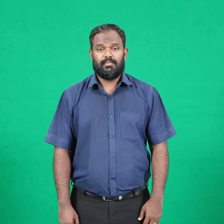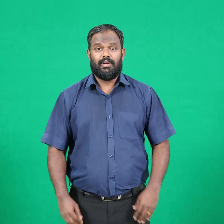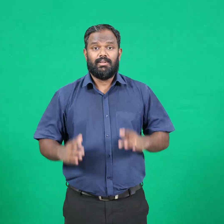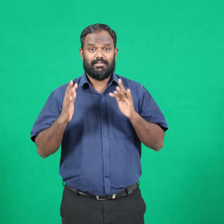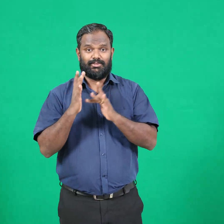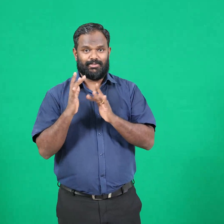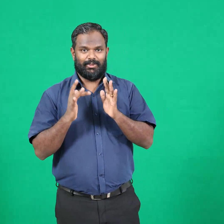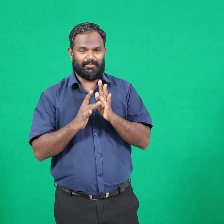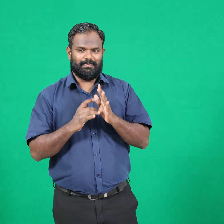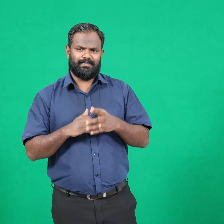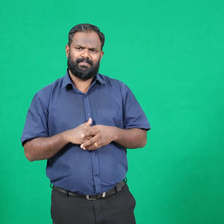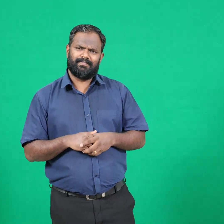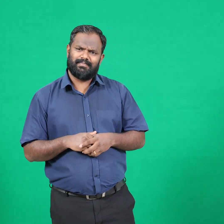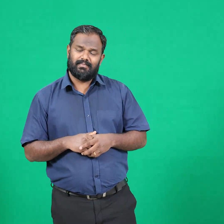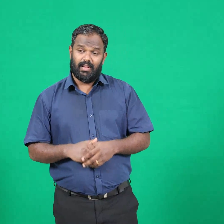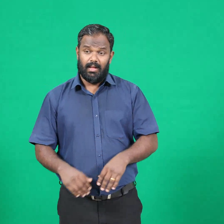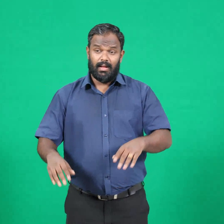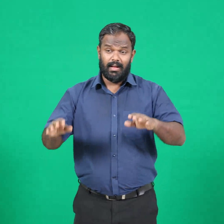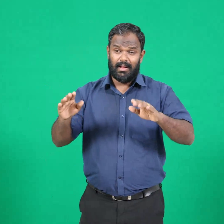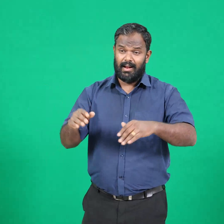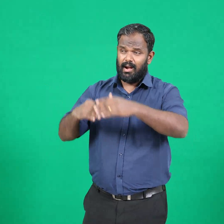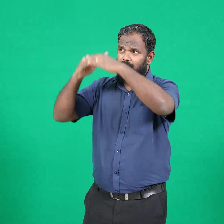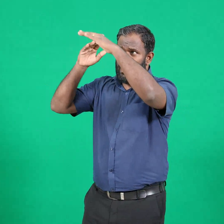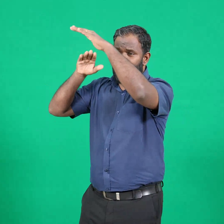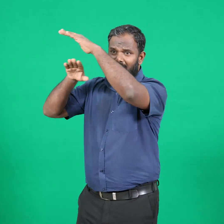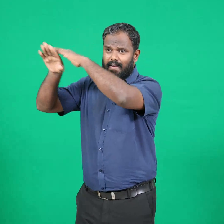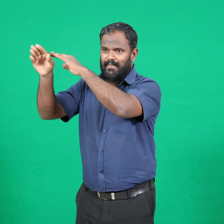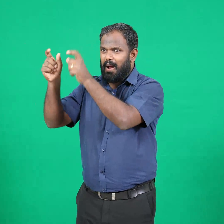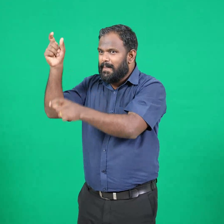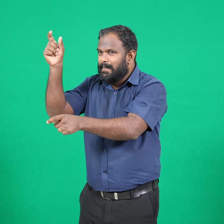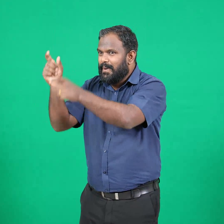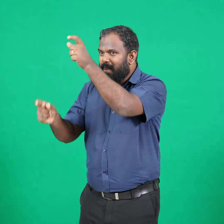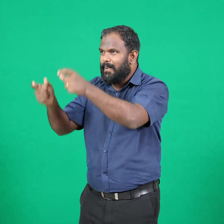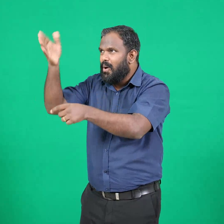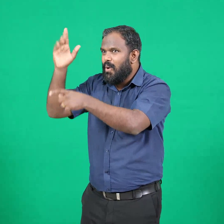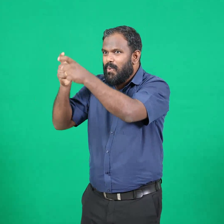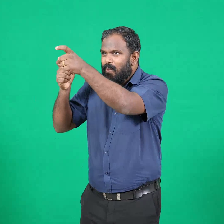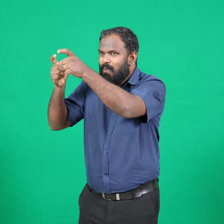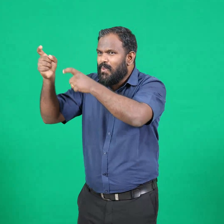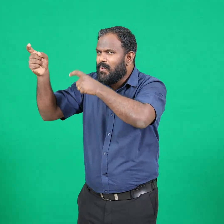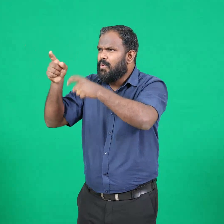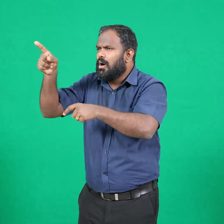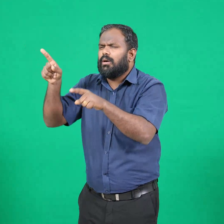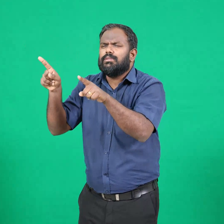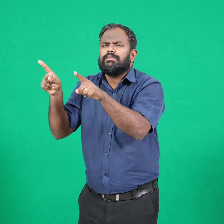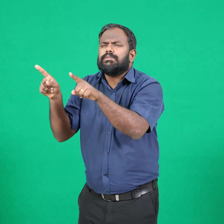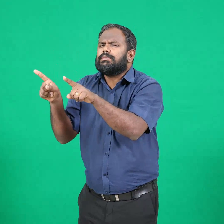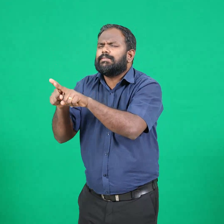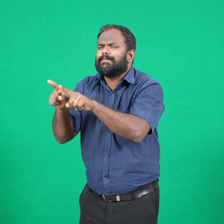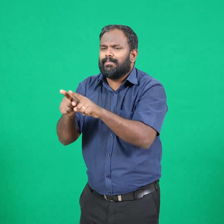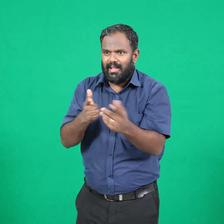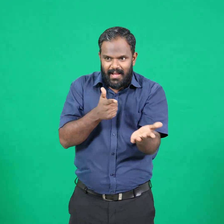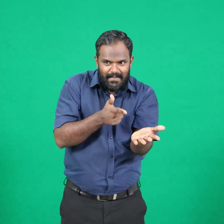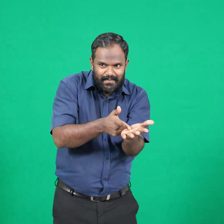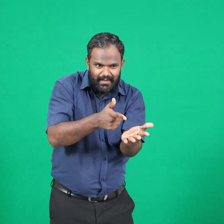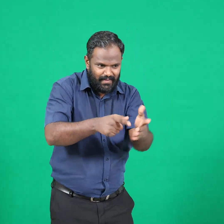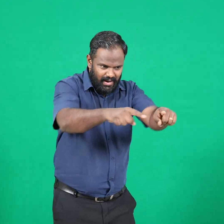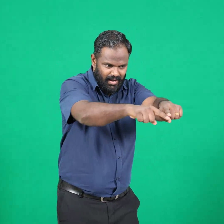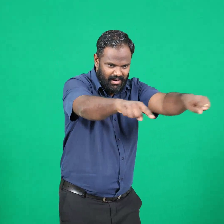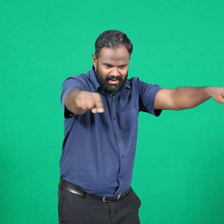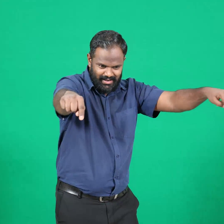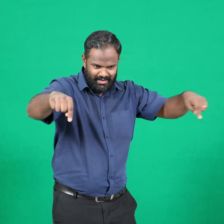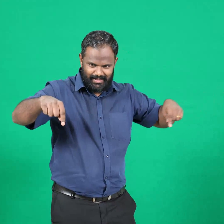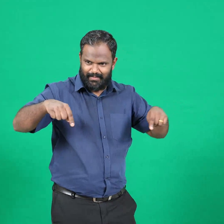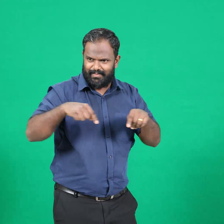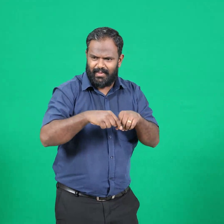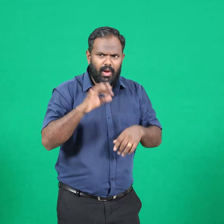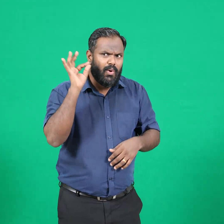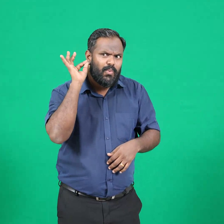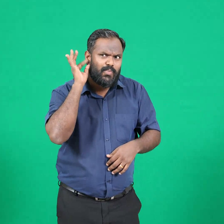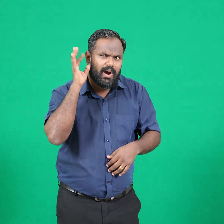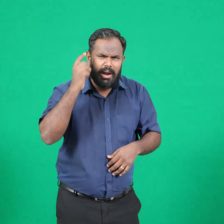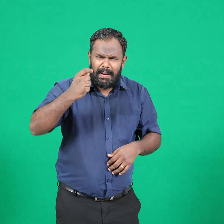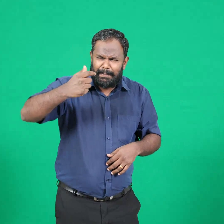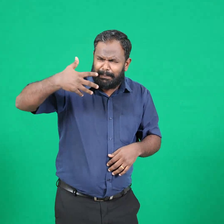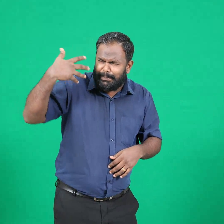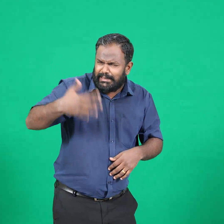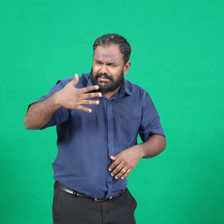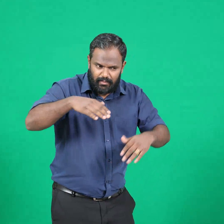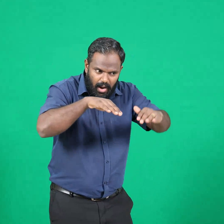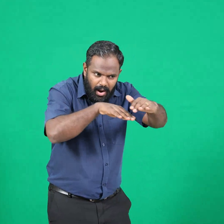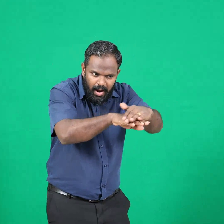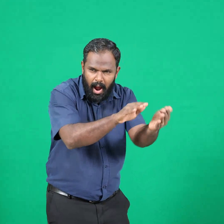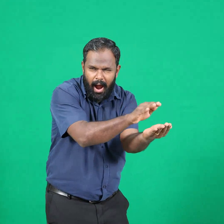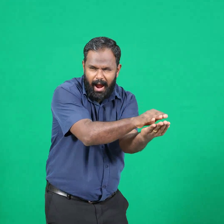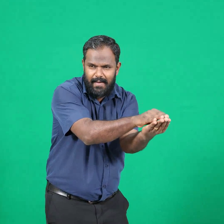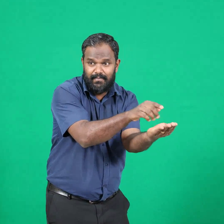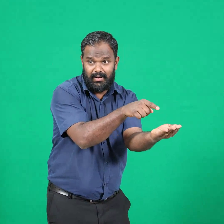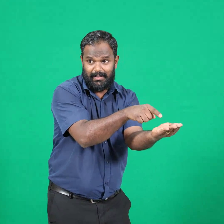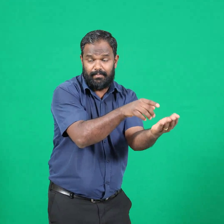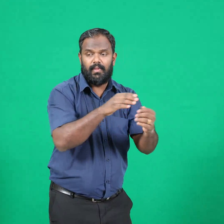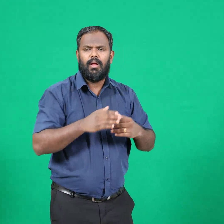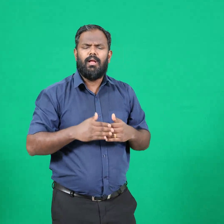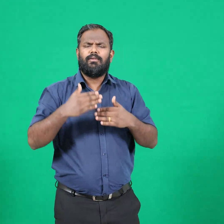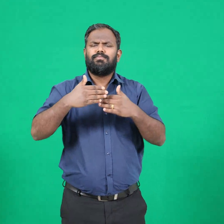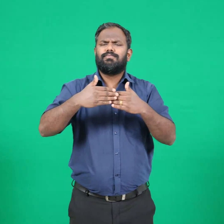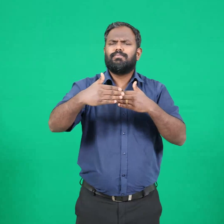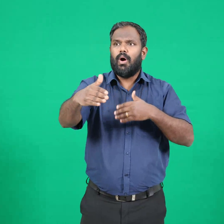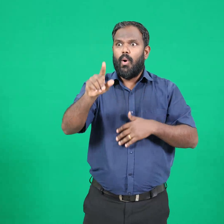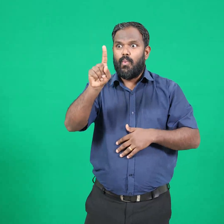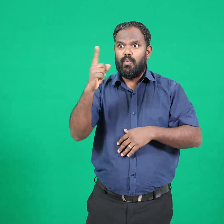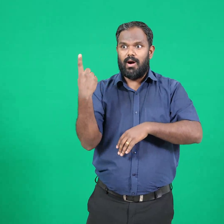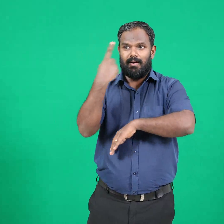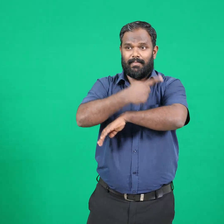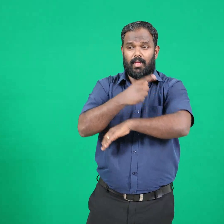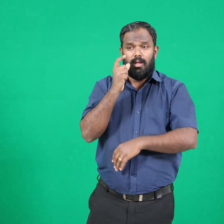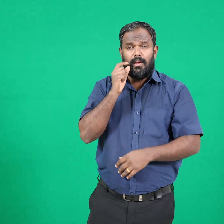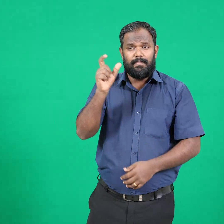The kingdom of heaven is like treasure hidden in a field.